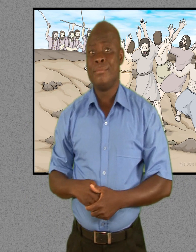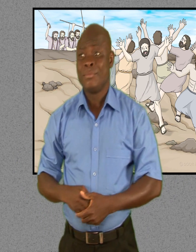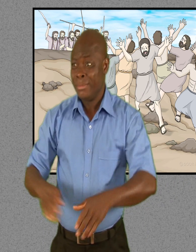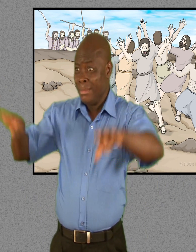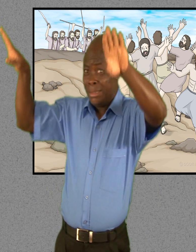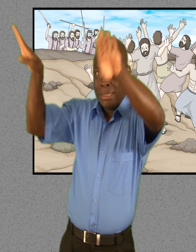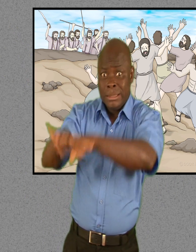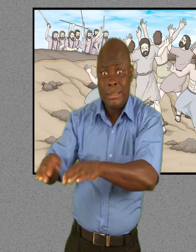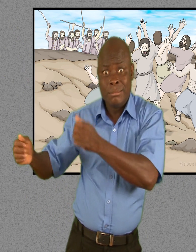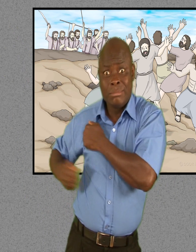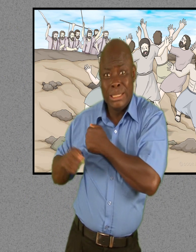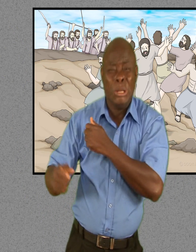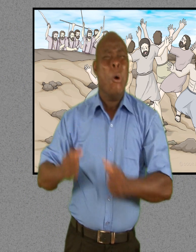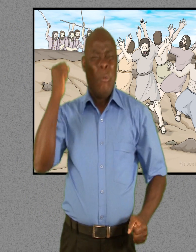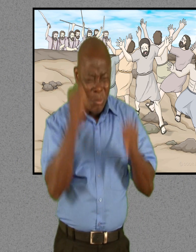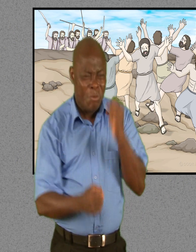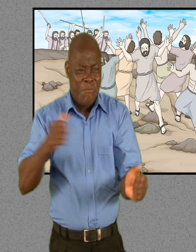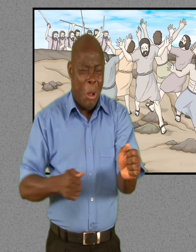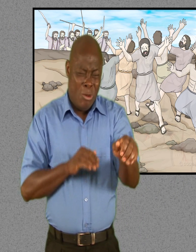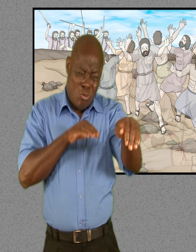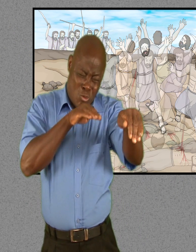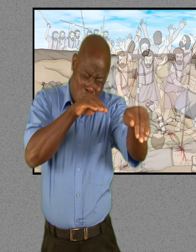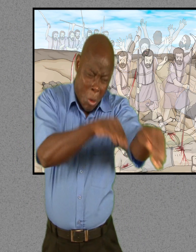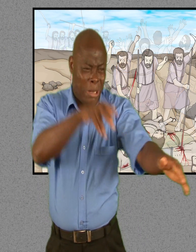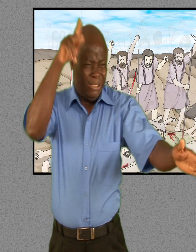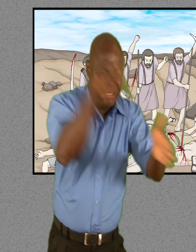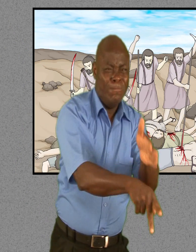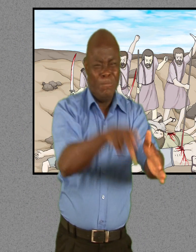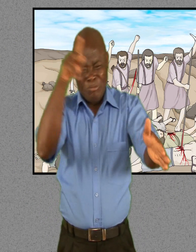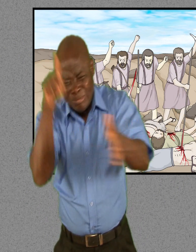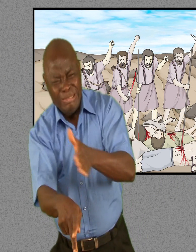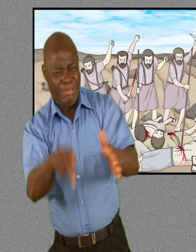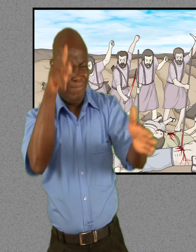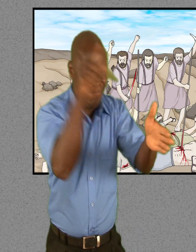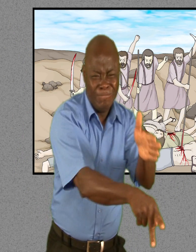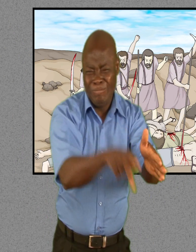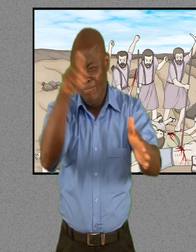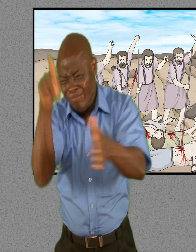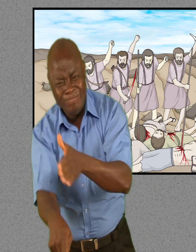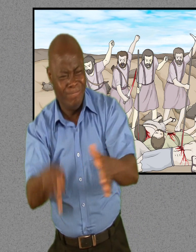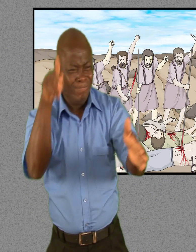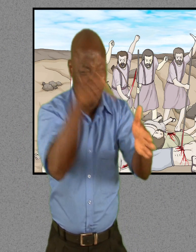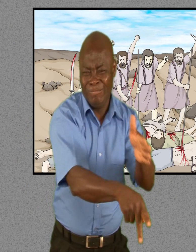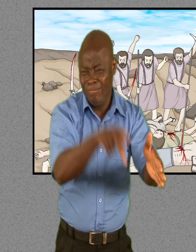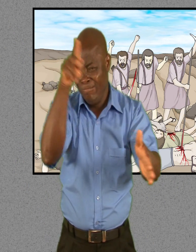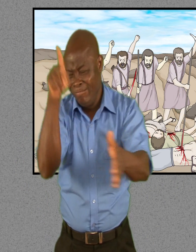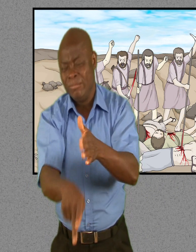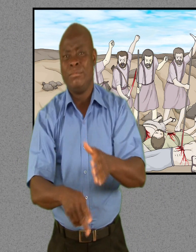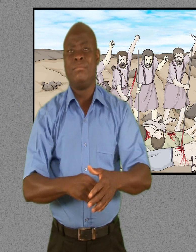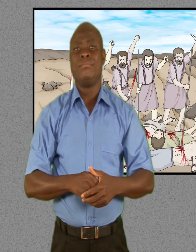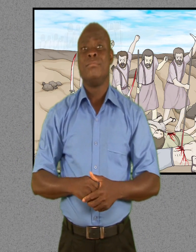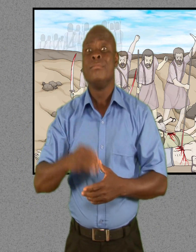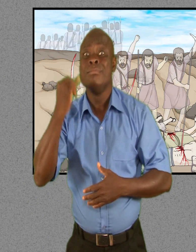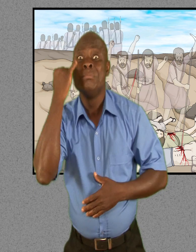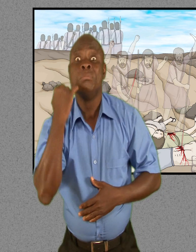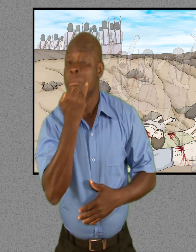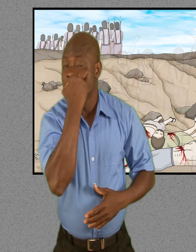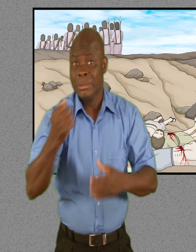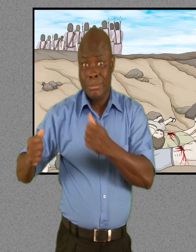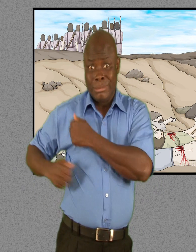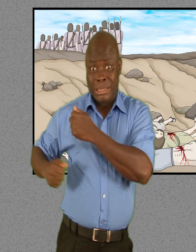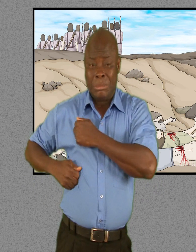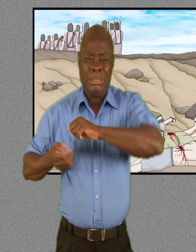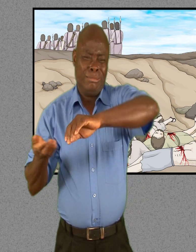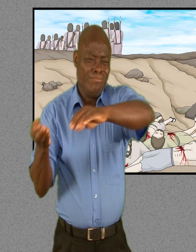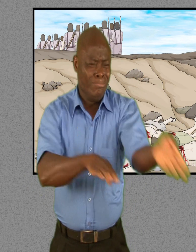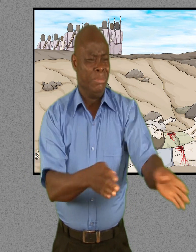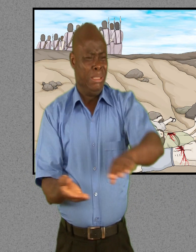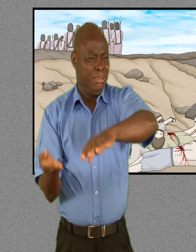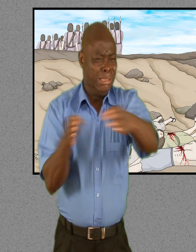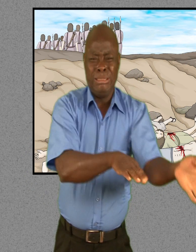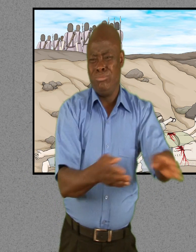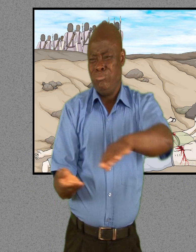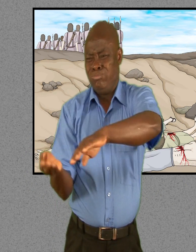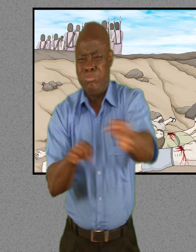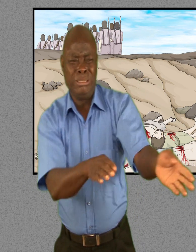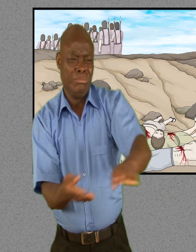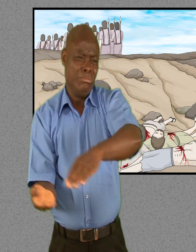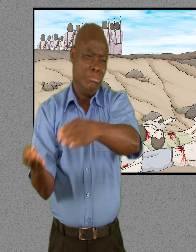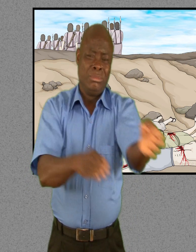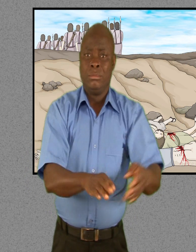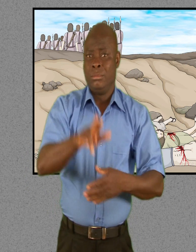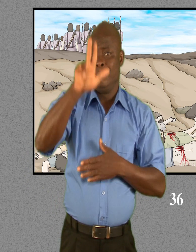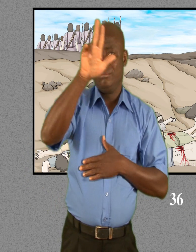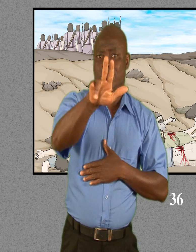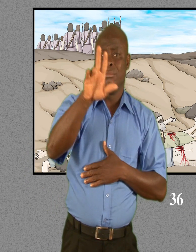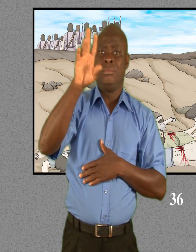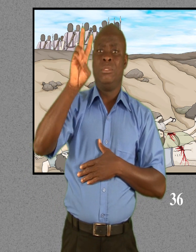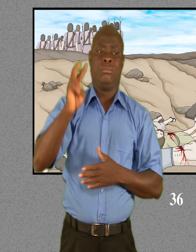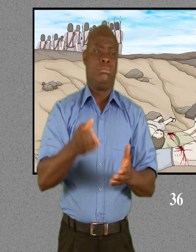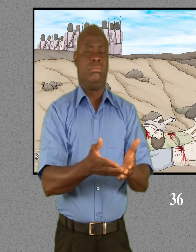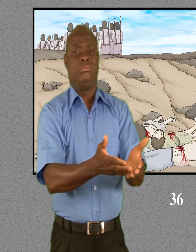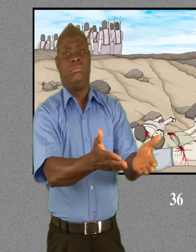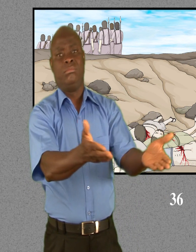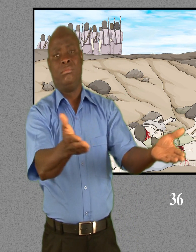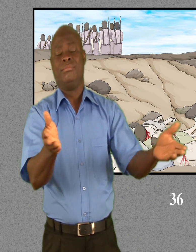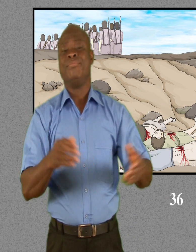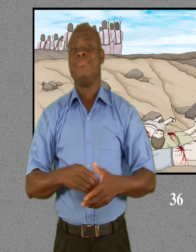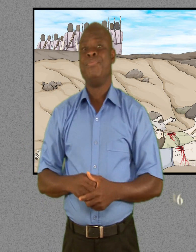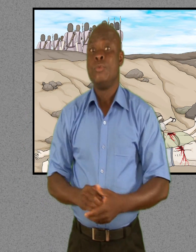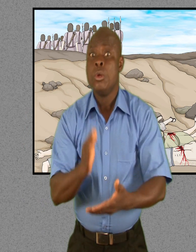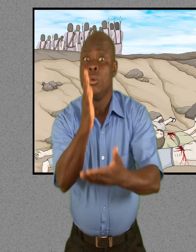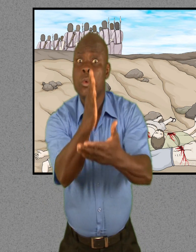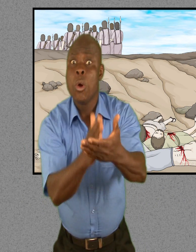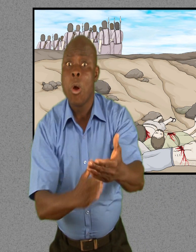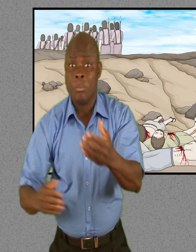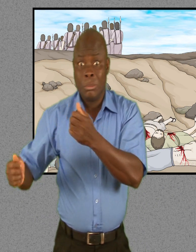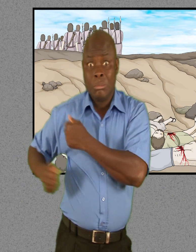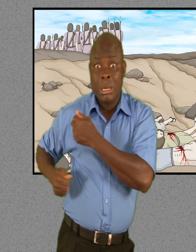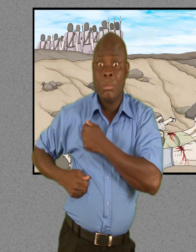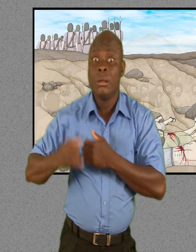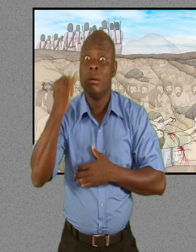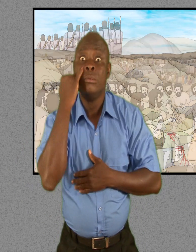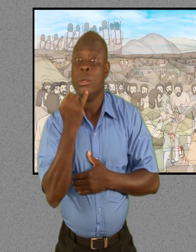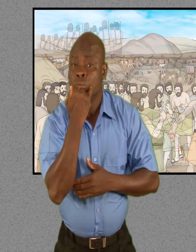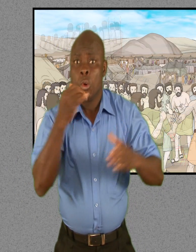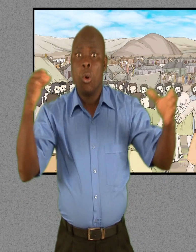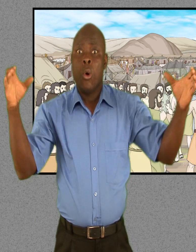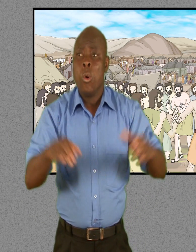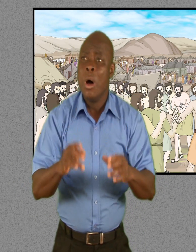And the men of Ai struck down about thirty-six of them, chasing them from the gate as far as the quarries and striking them down on the slopes.